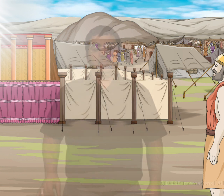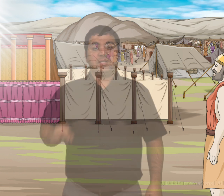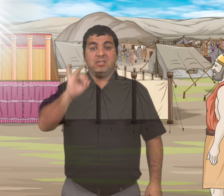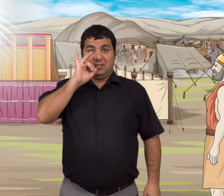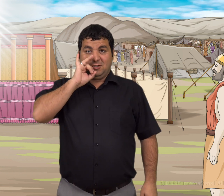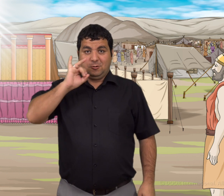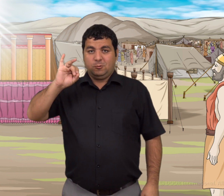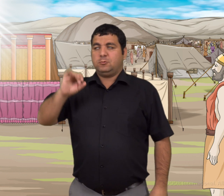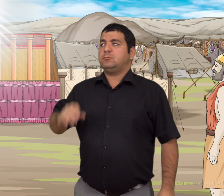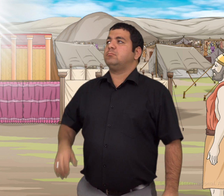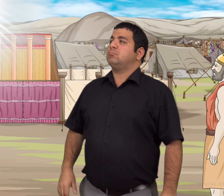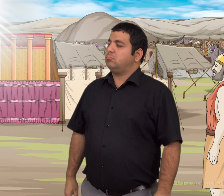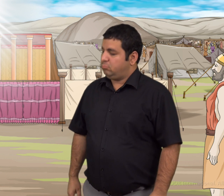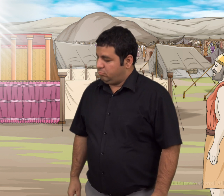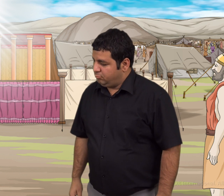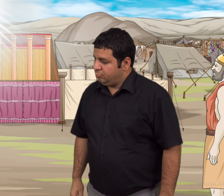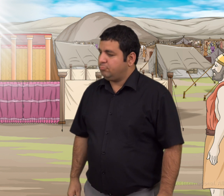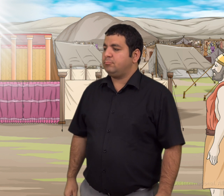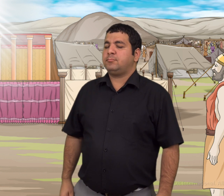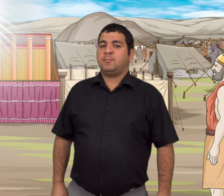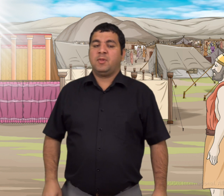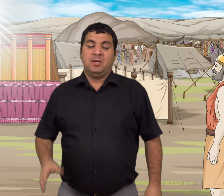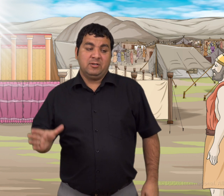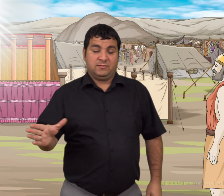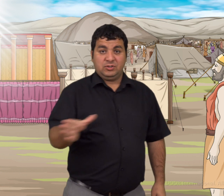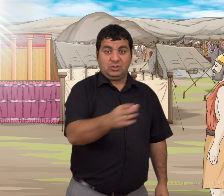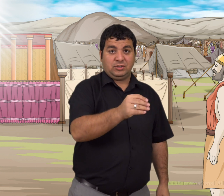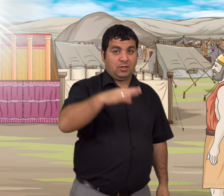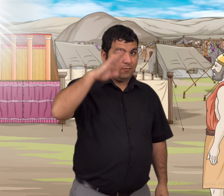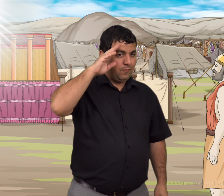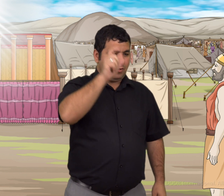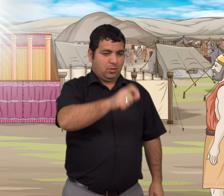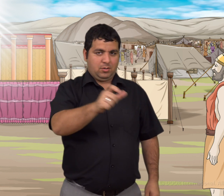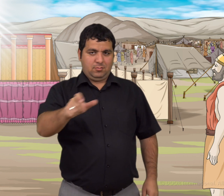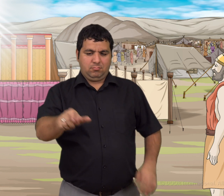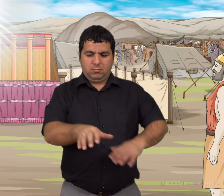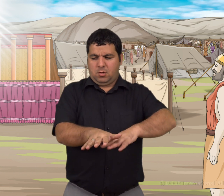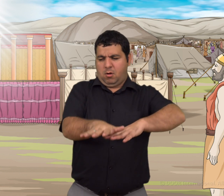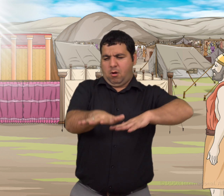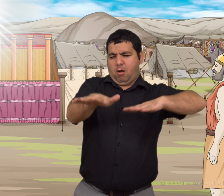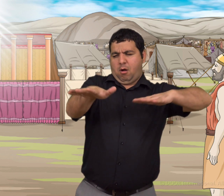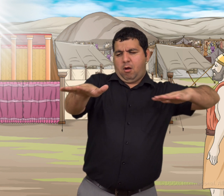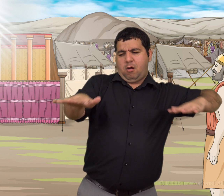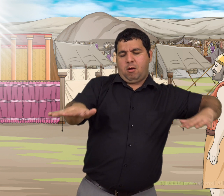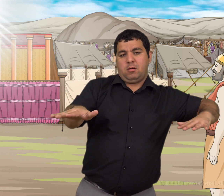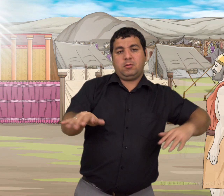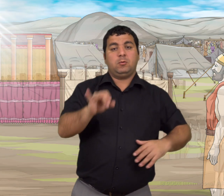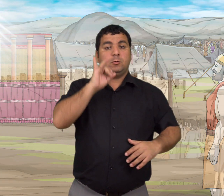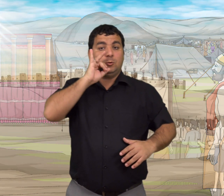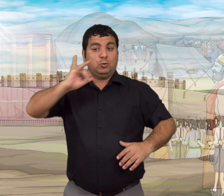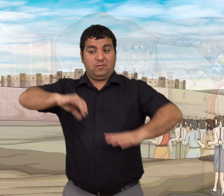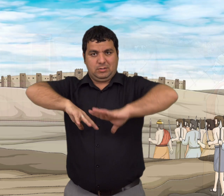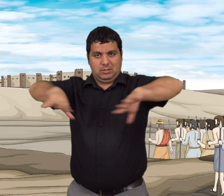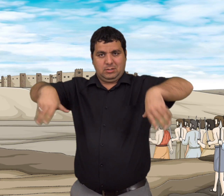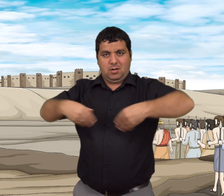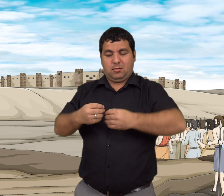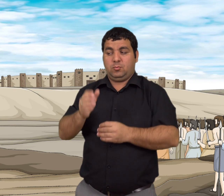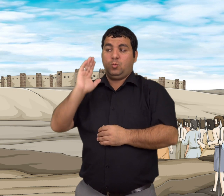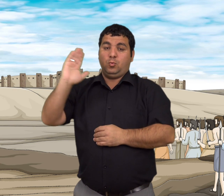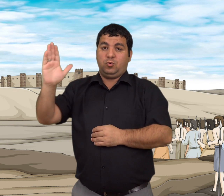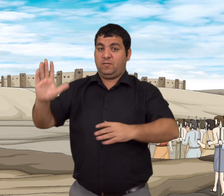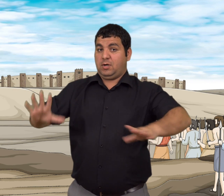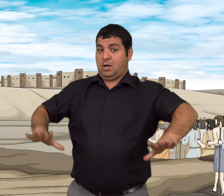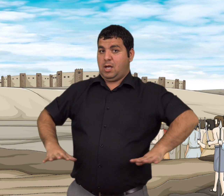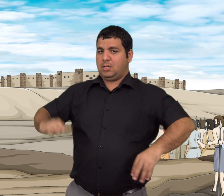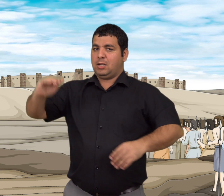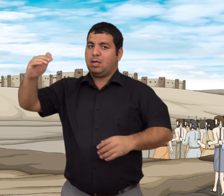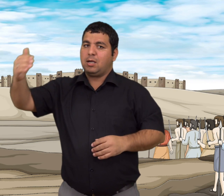Set up an ambush behind the city.”